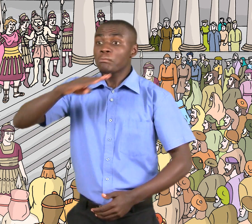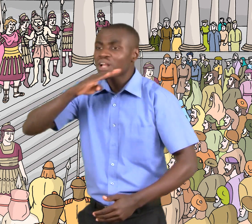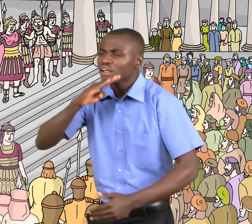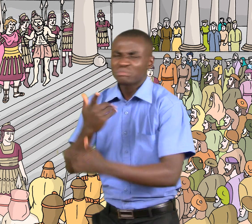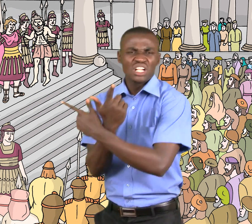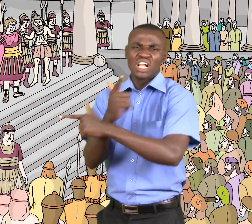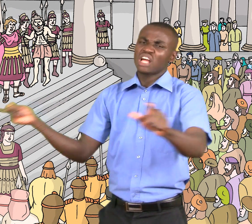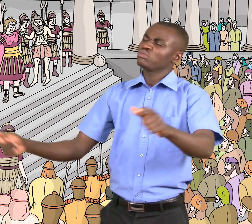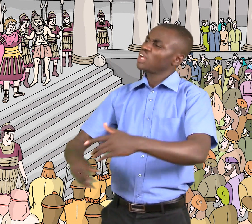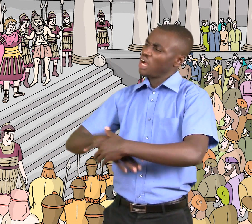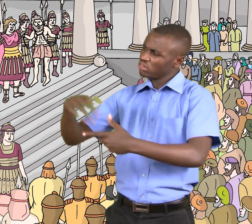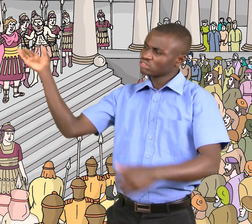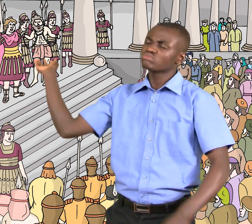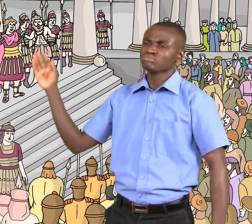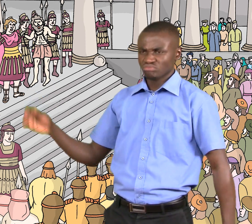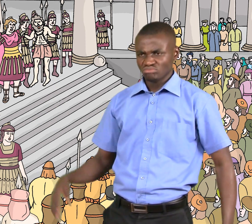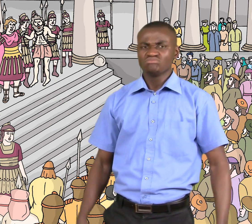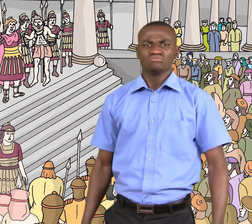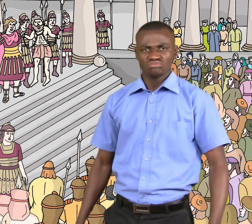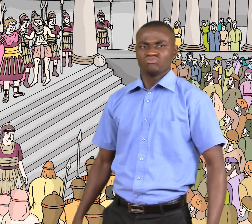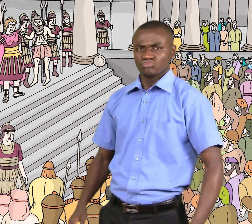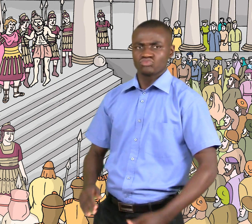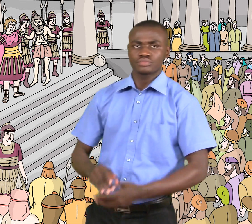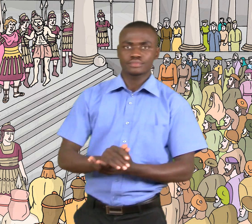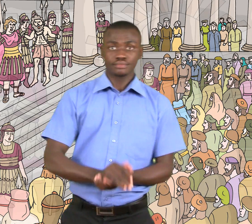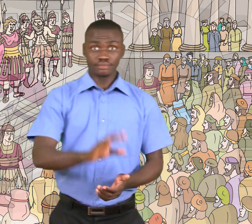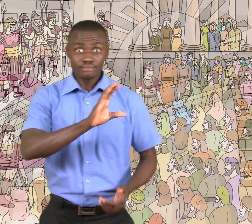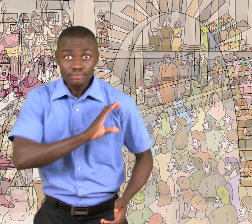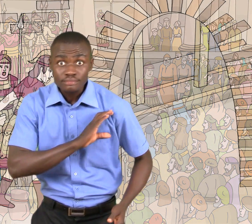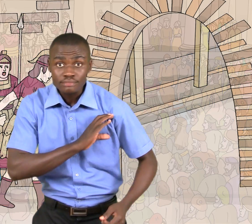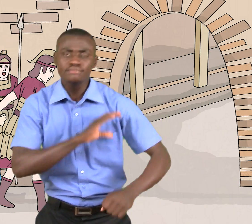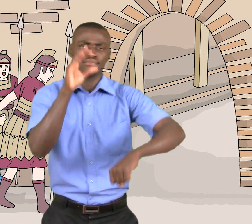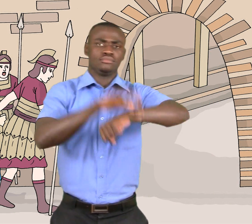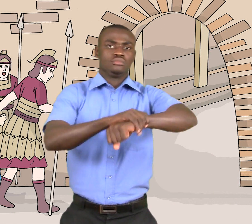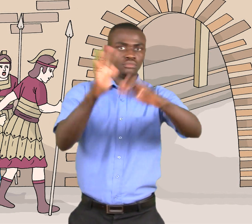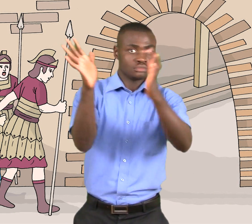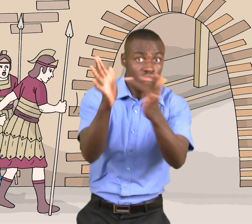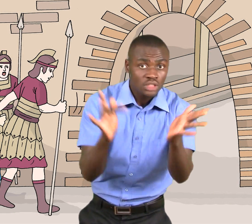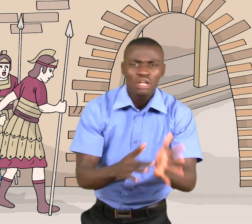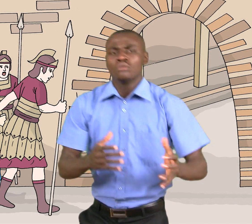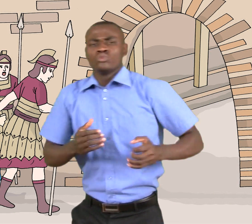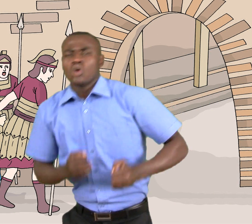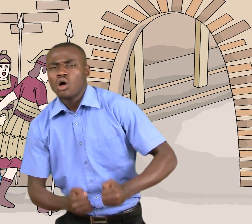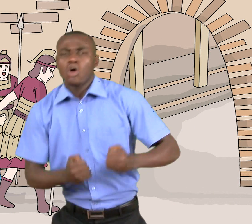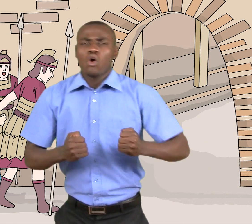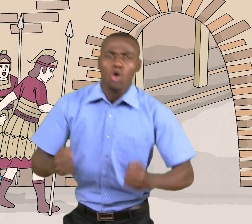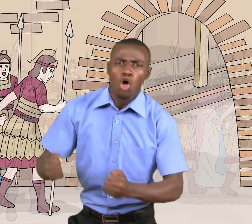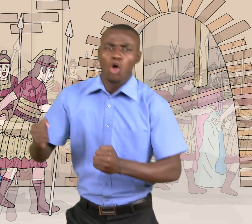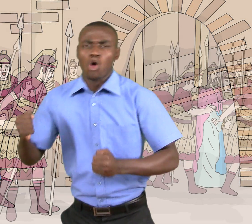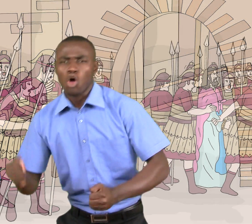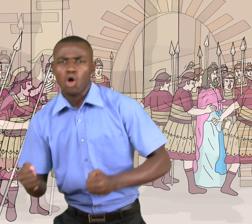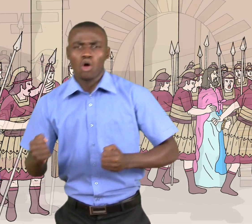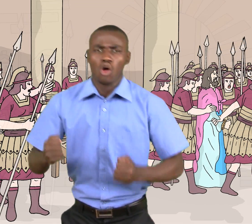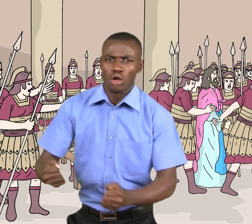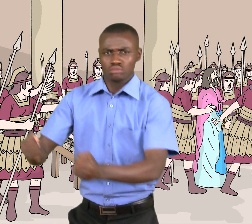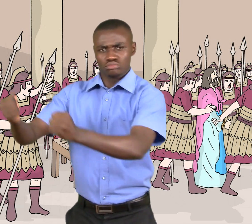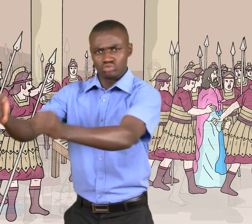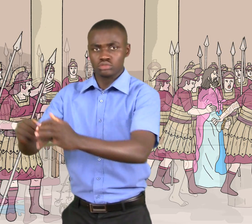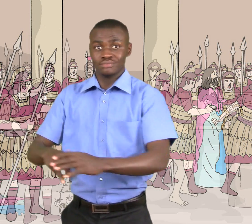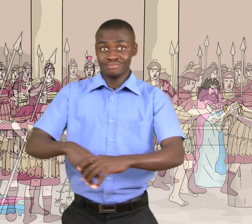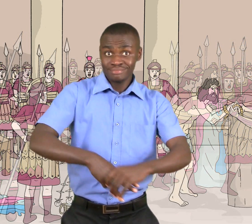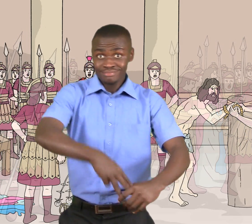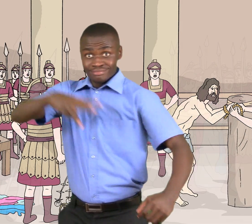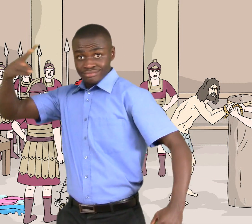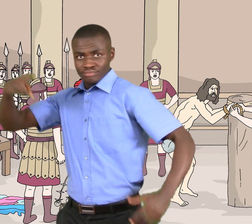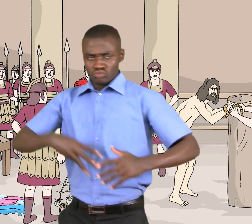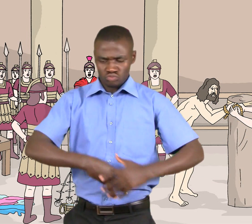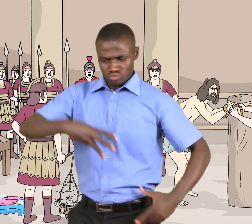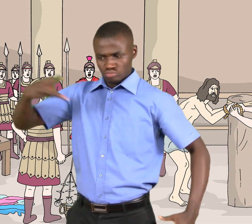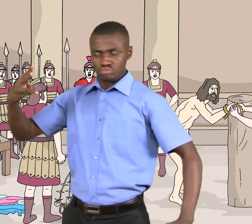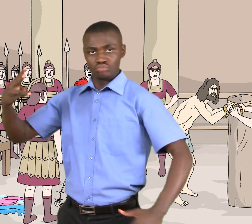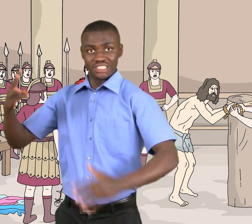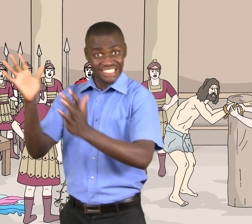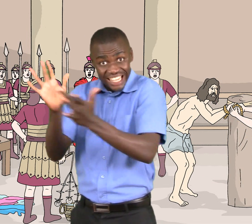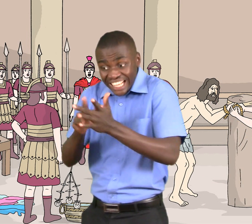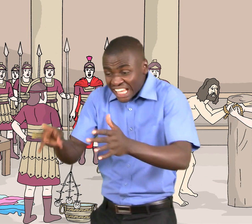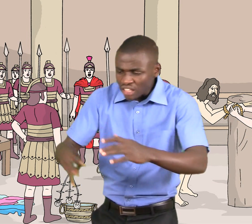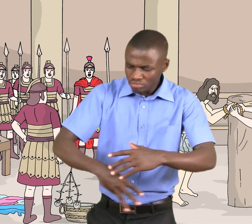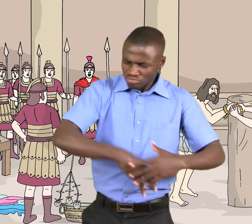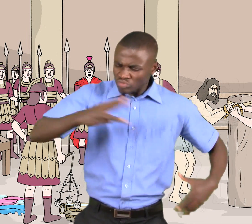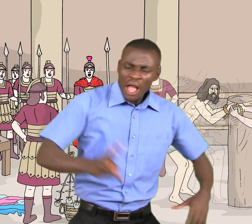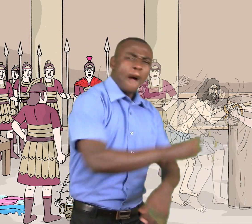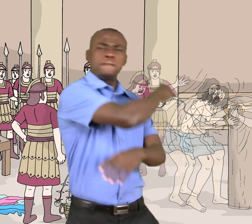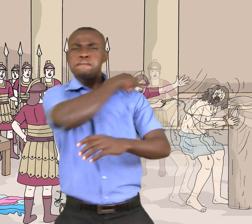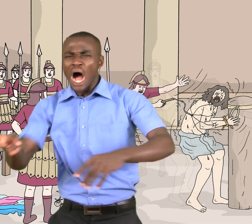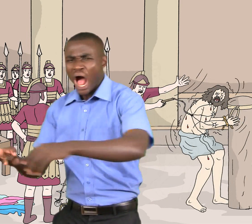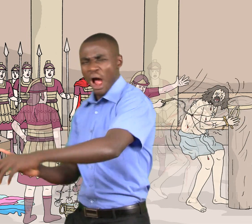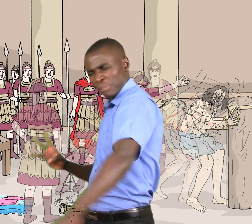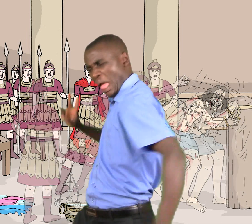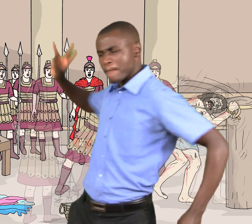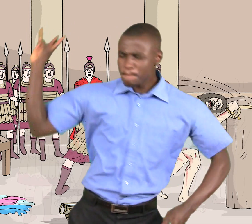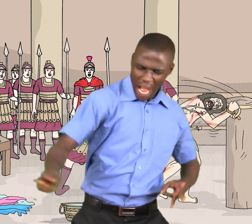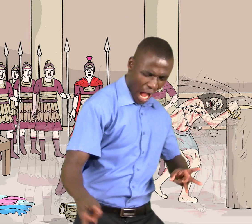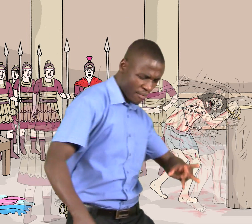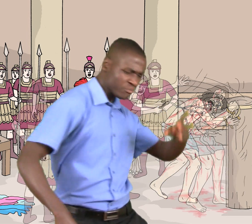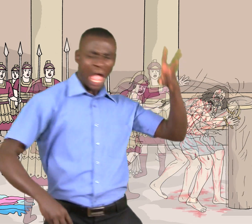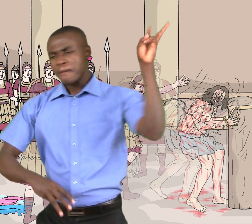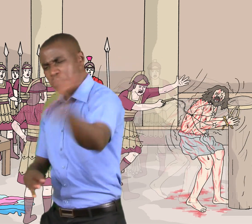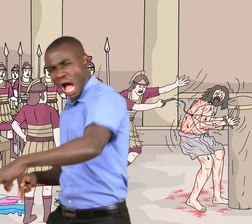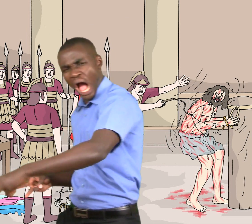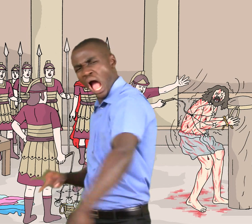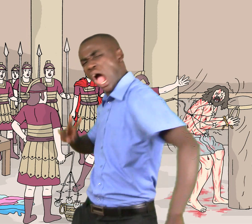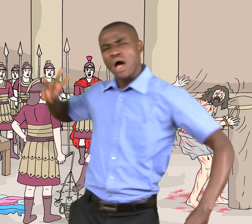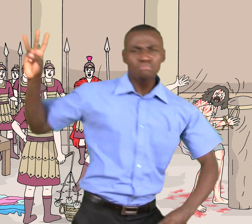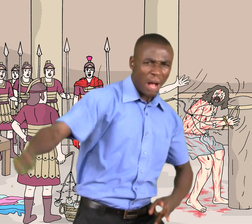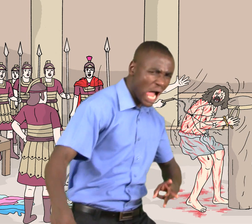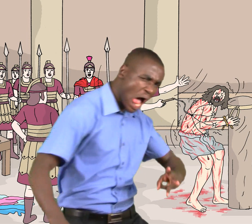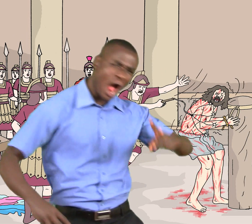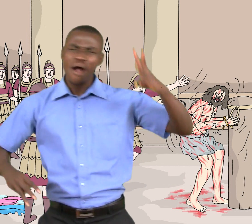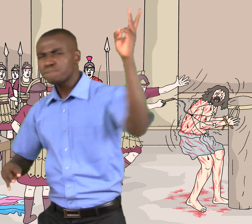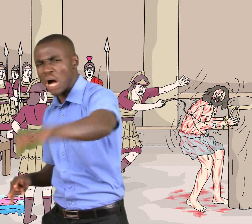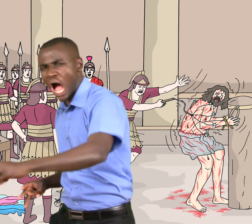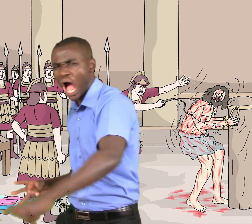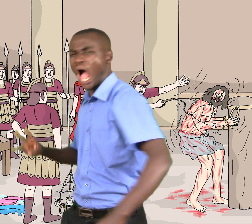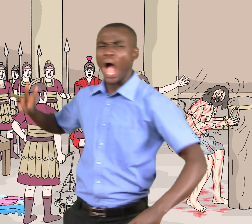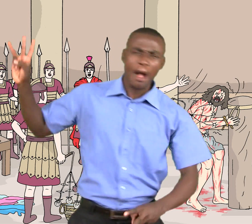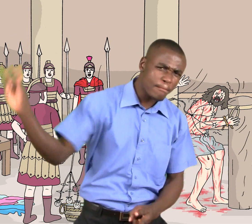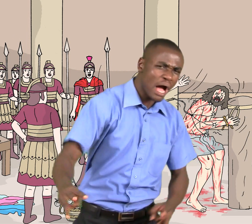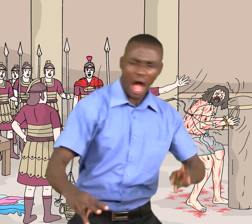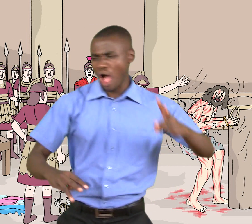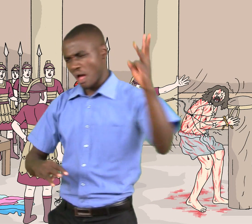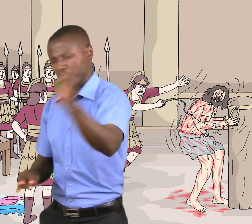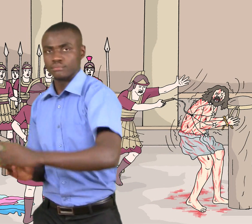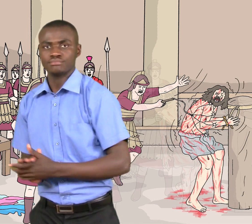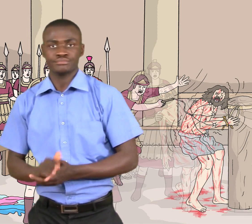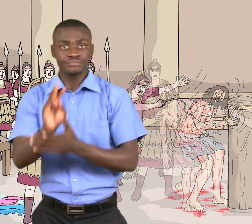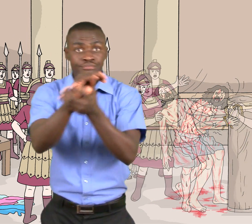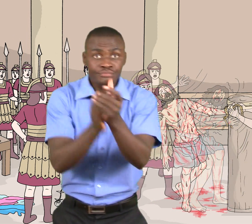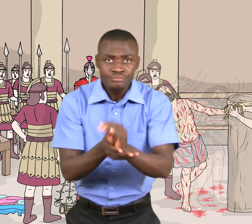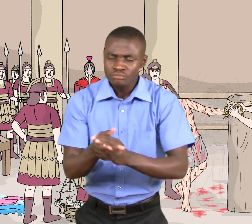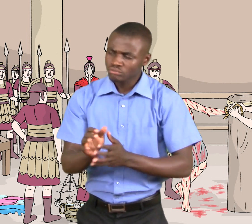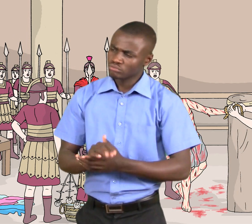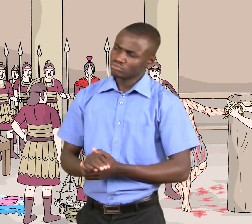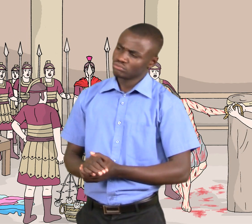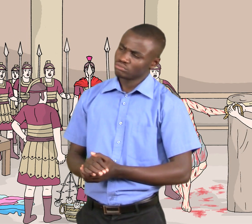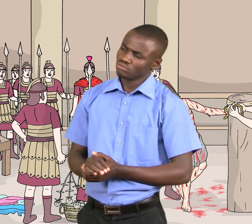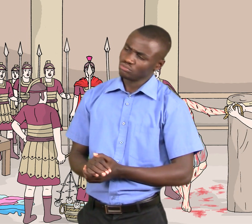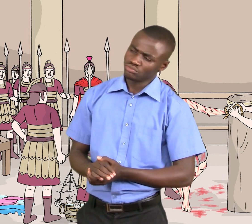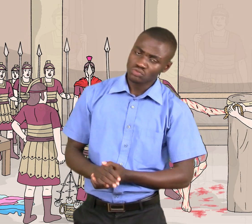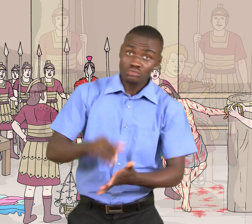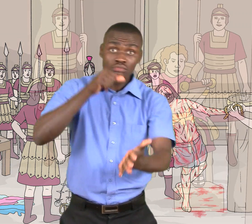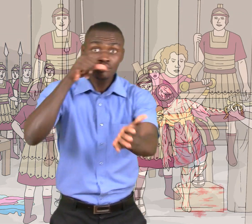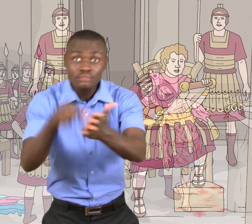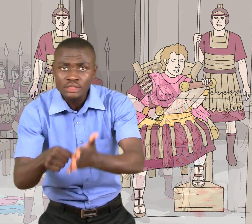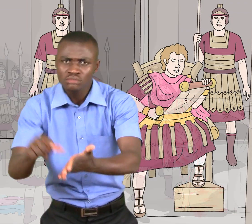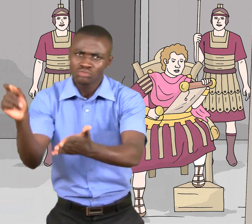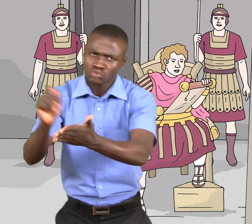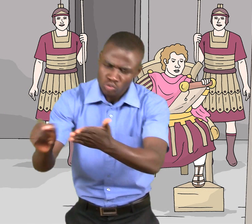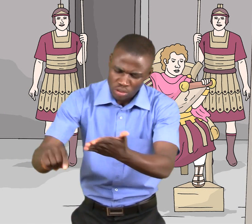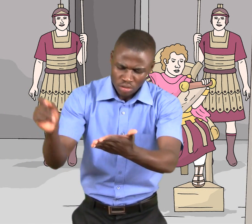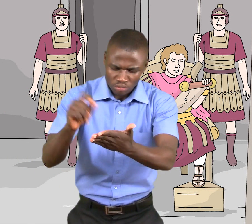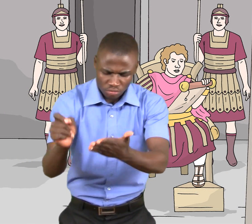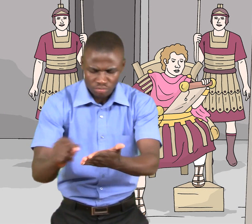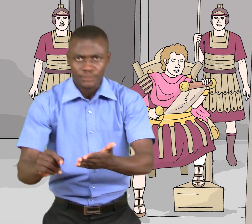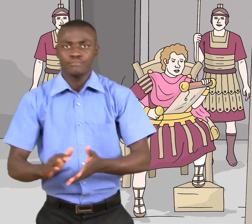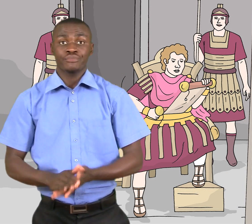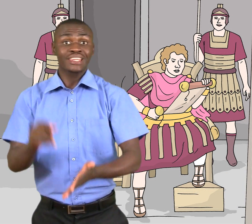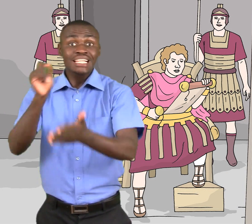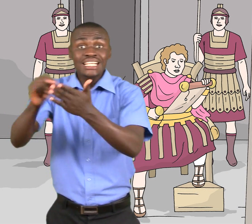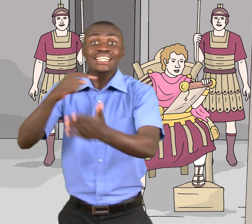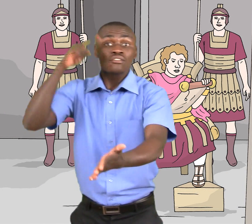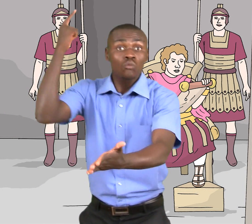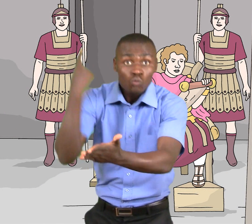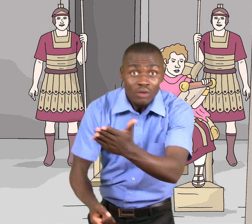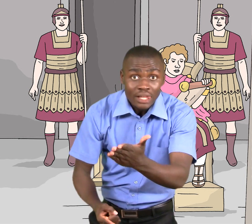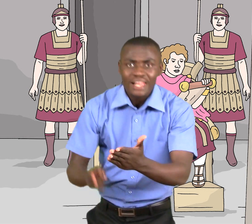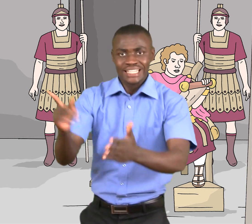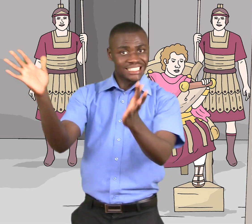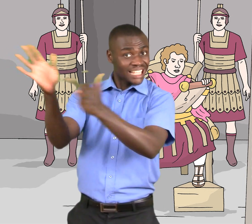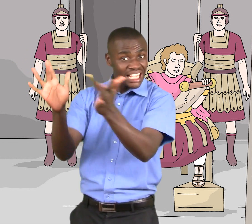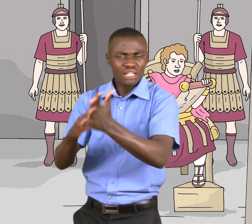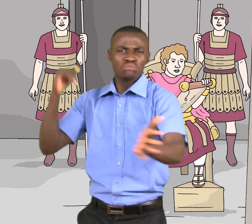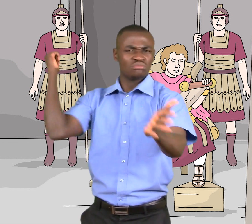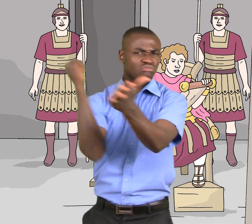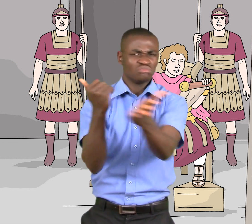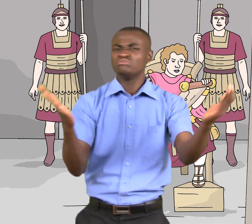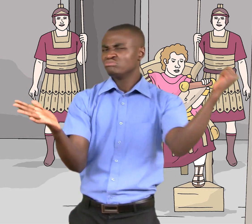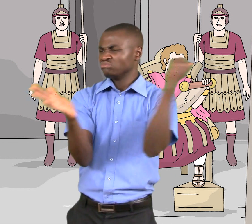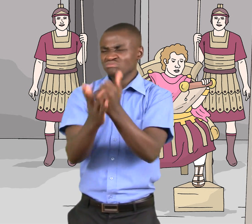All the people answered, “His blood be on us and on our children!” So Pilate released Barabbas to them.